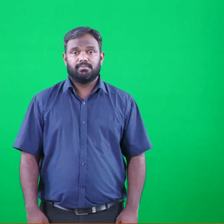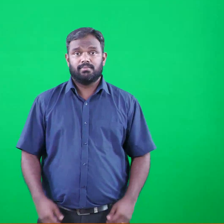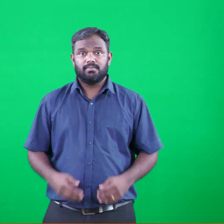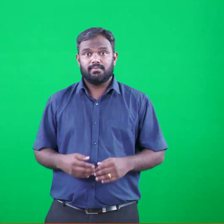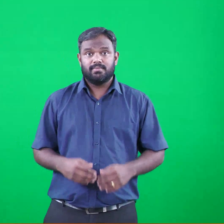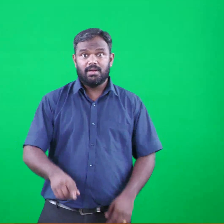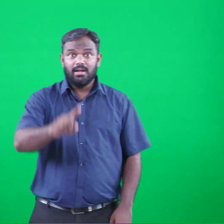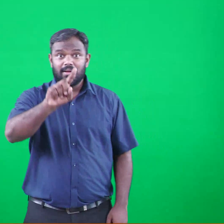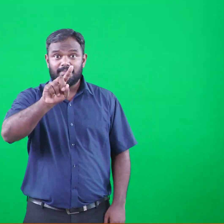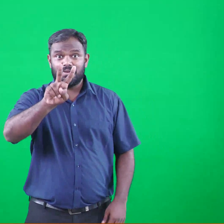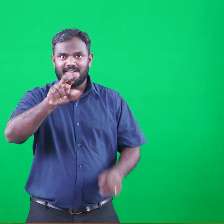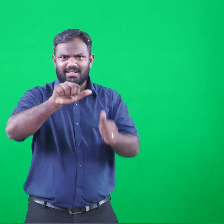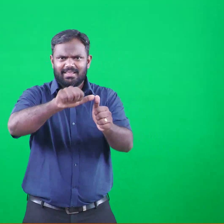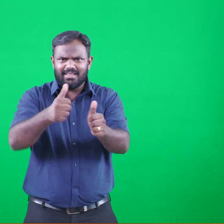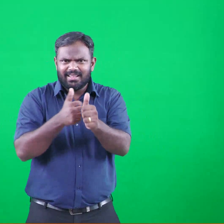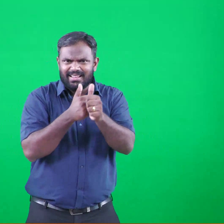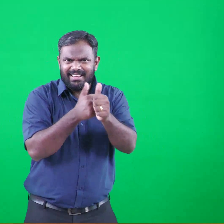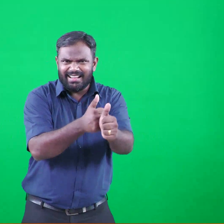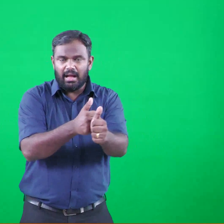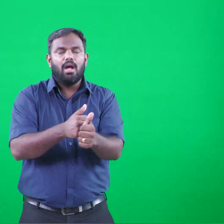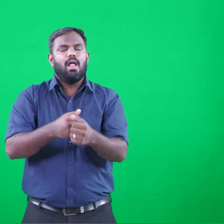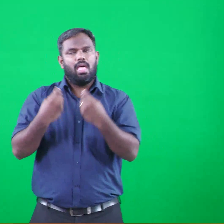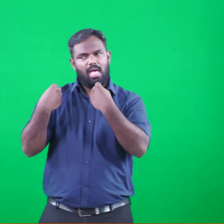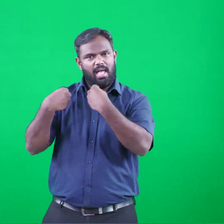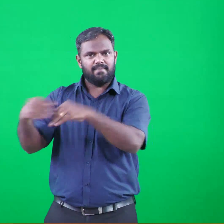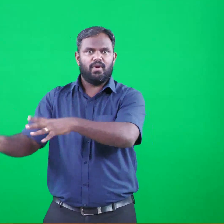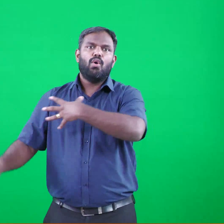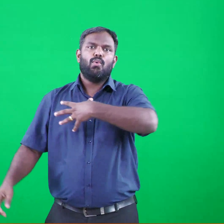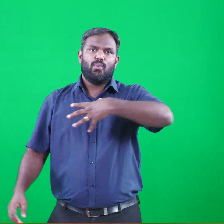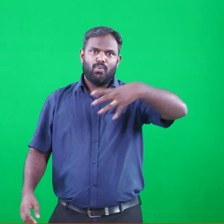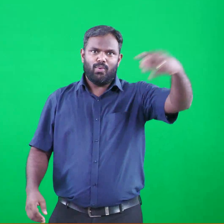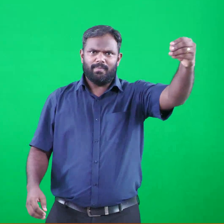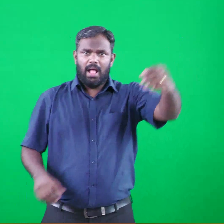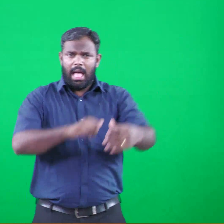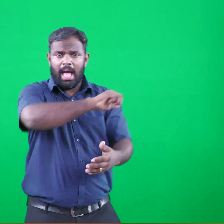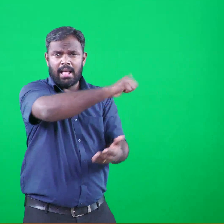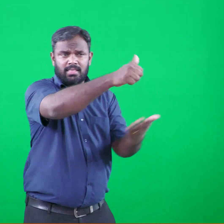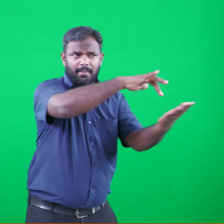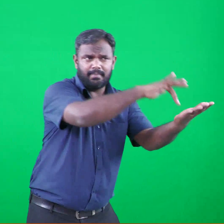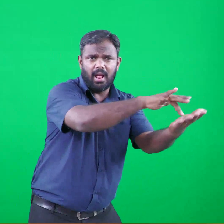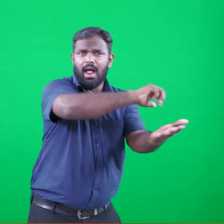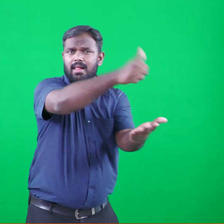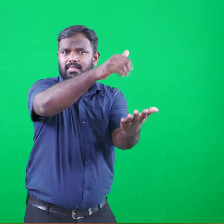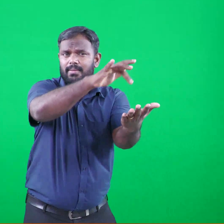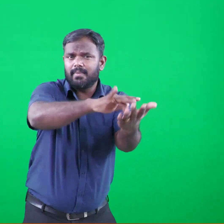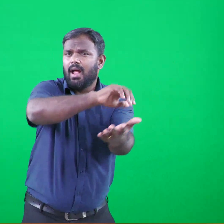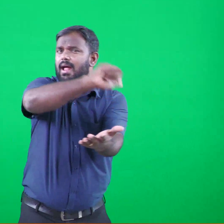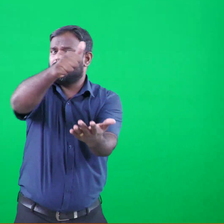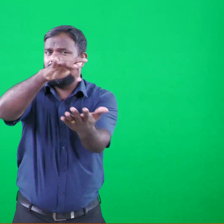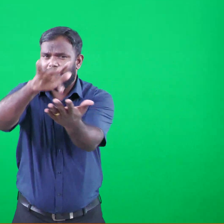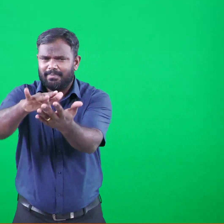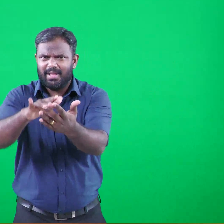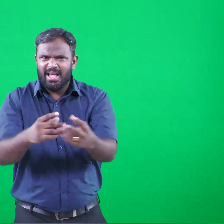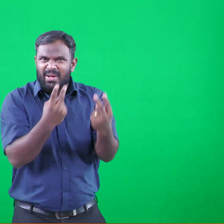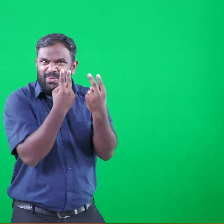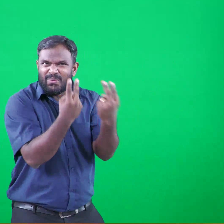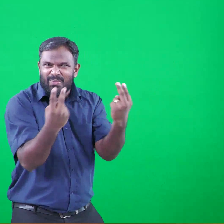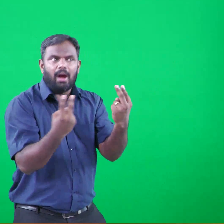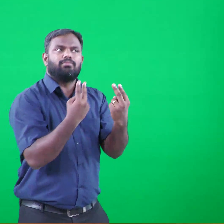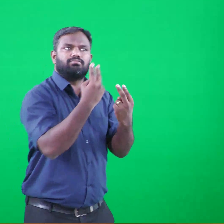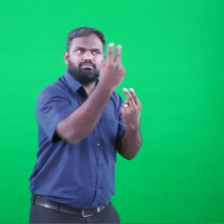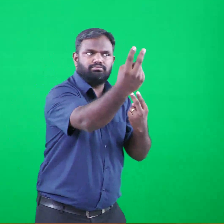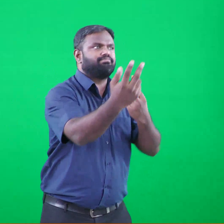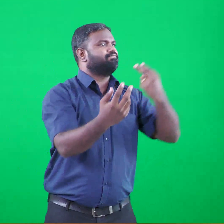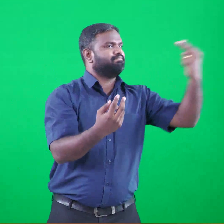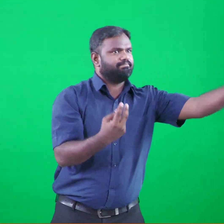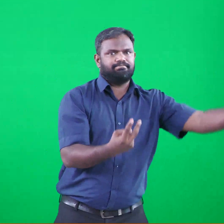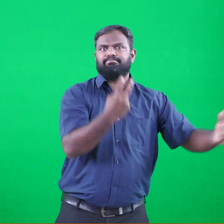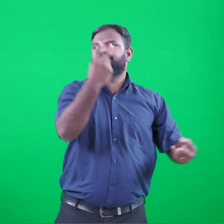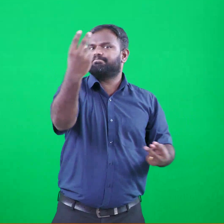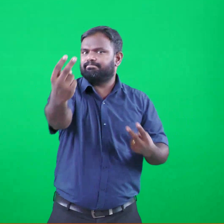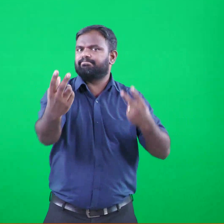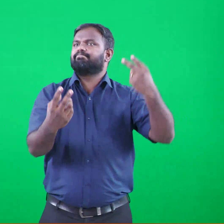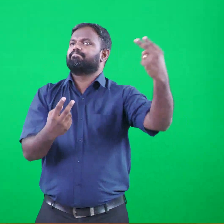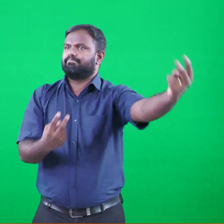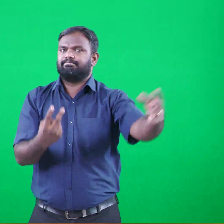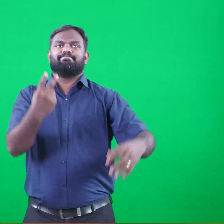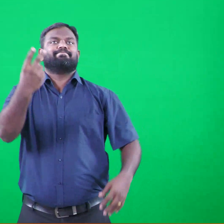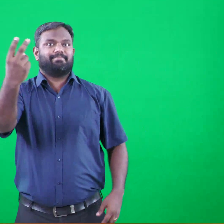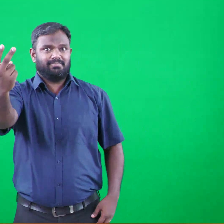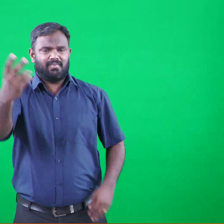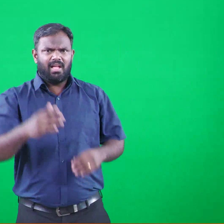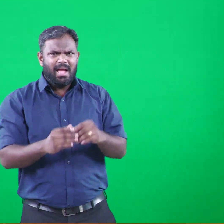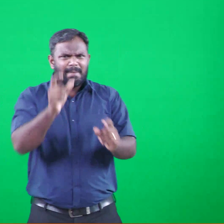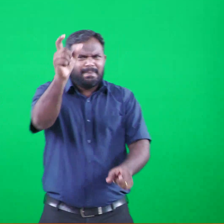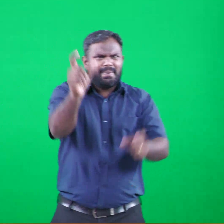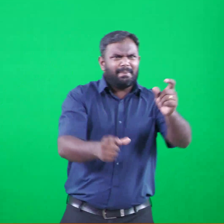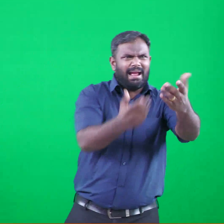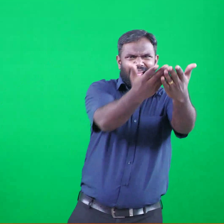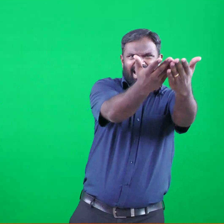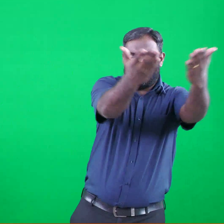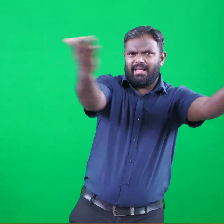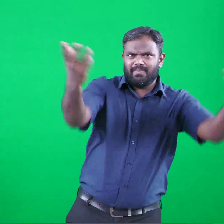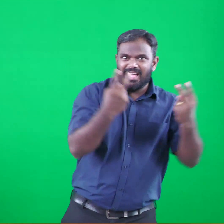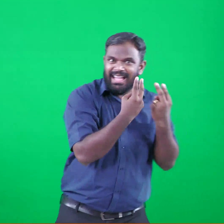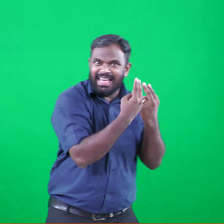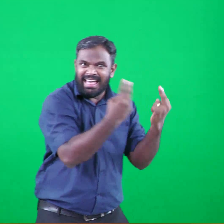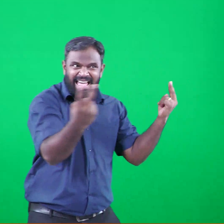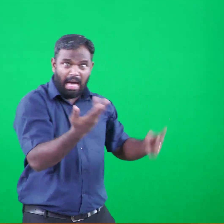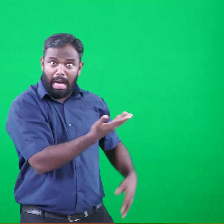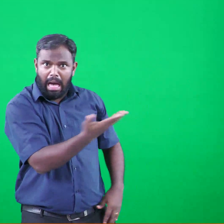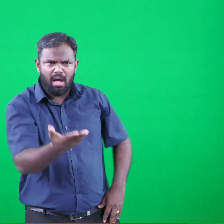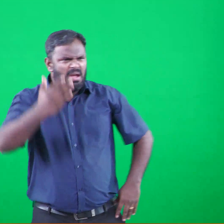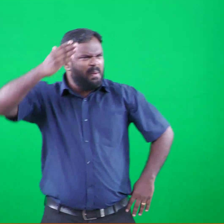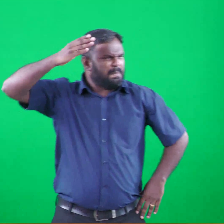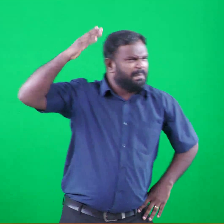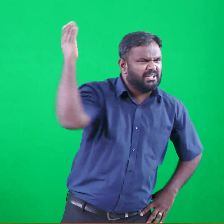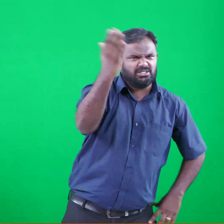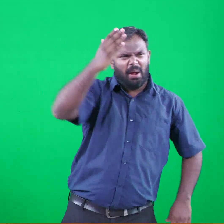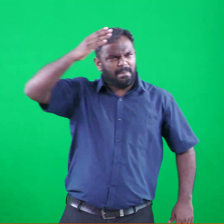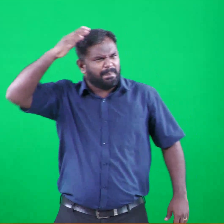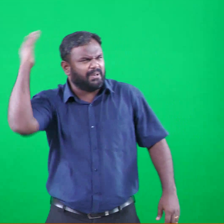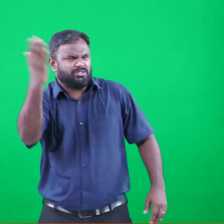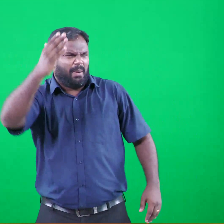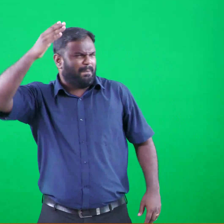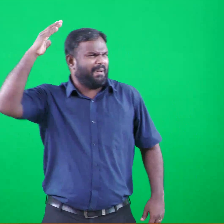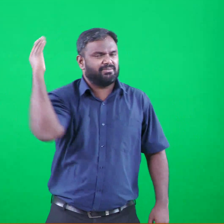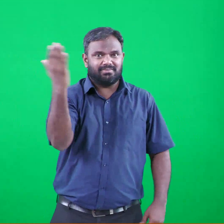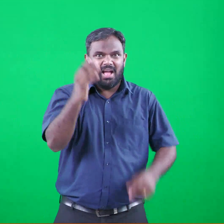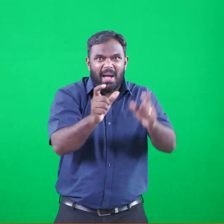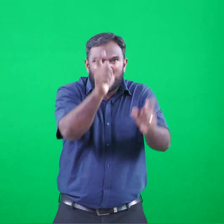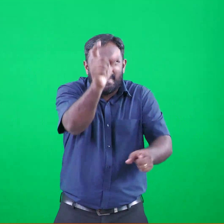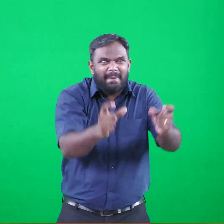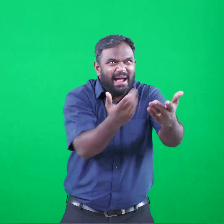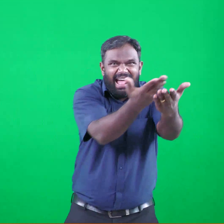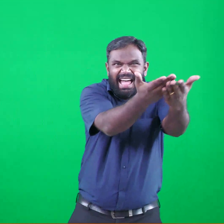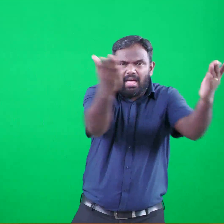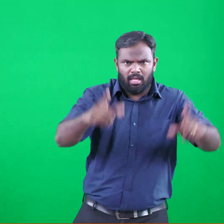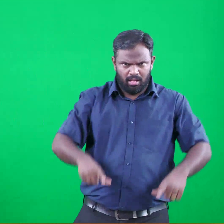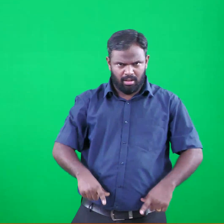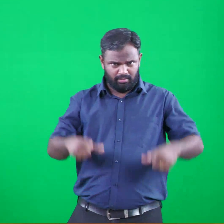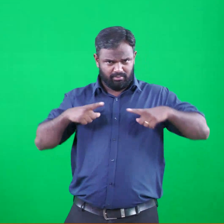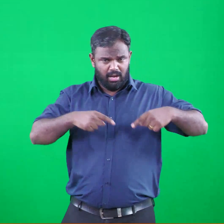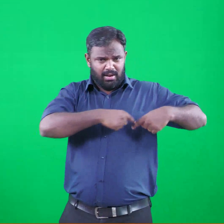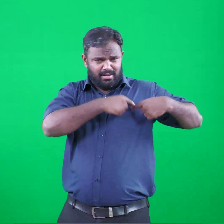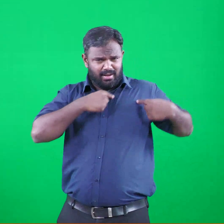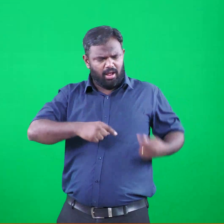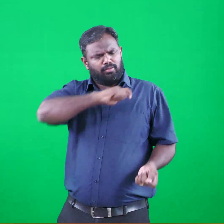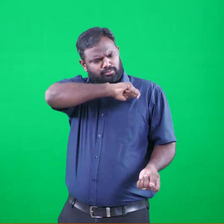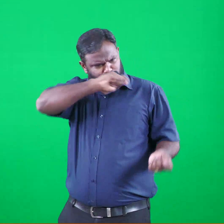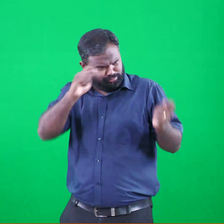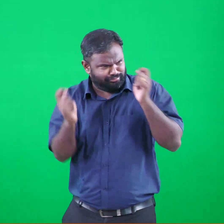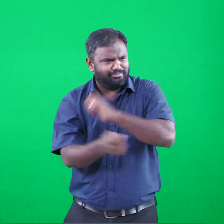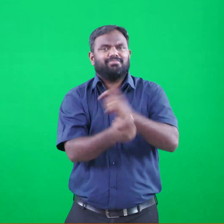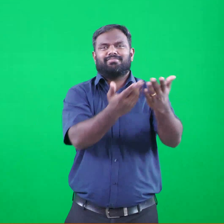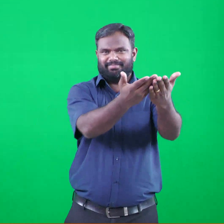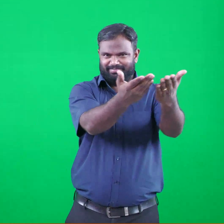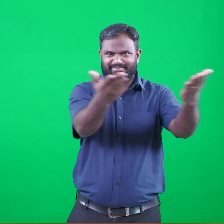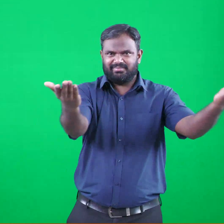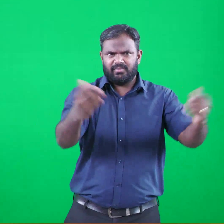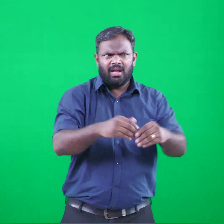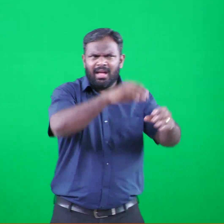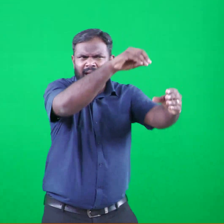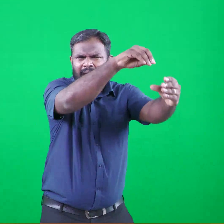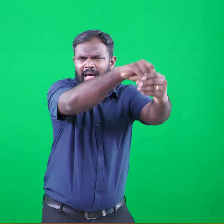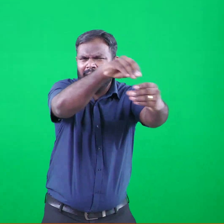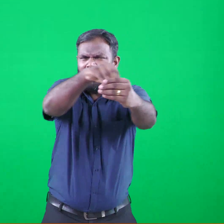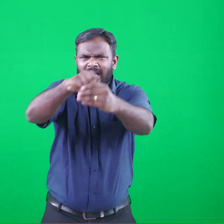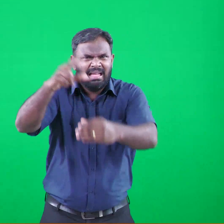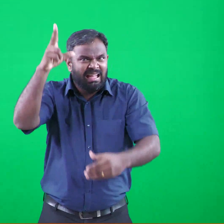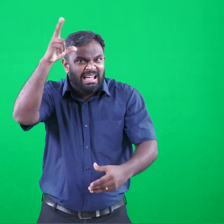So they set out and preached that the people should repent.